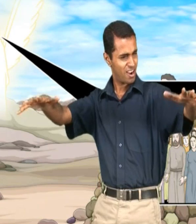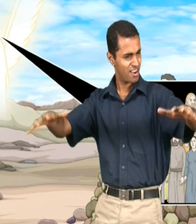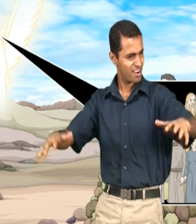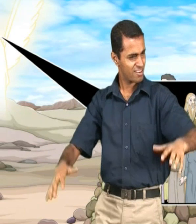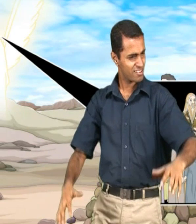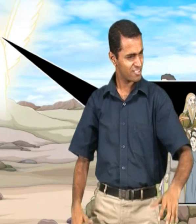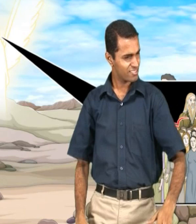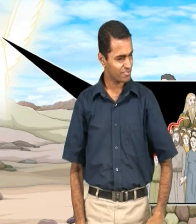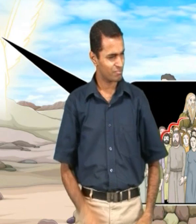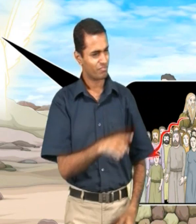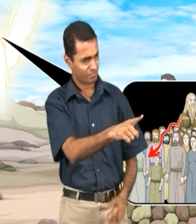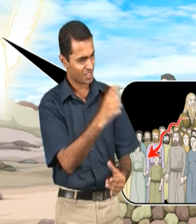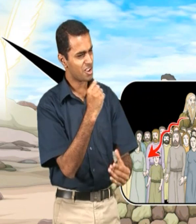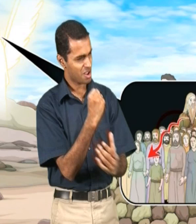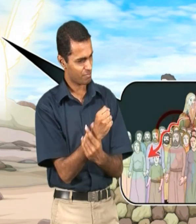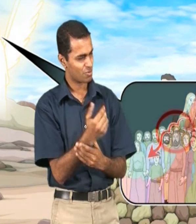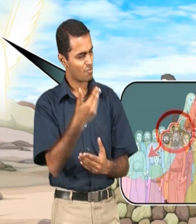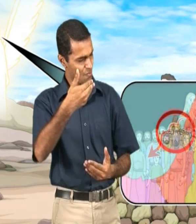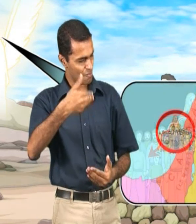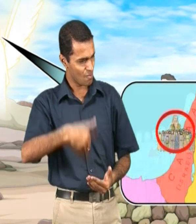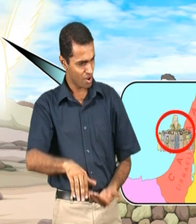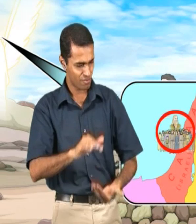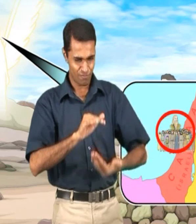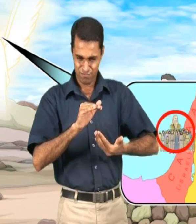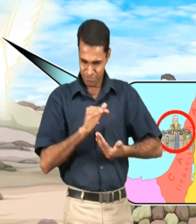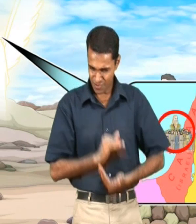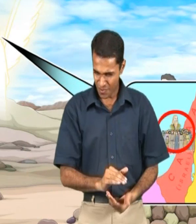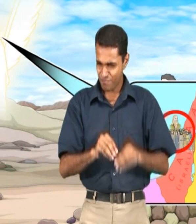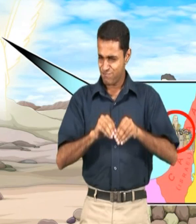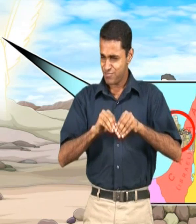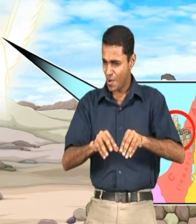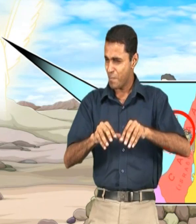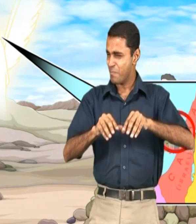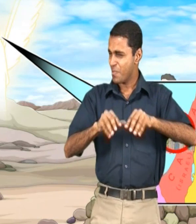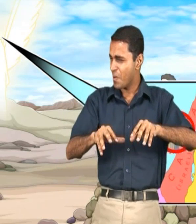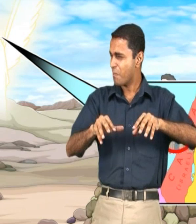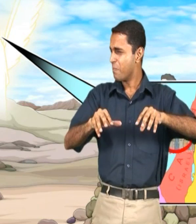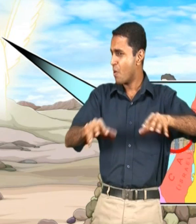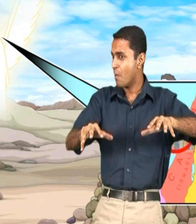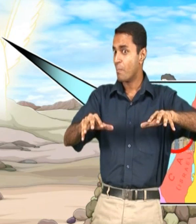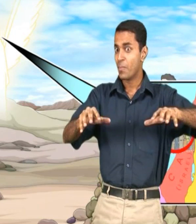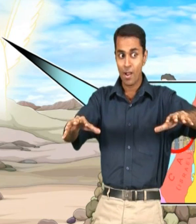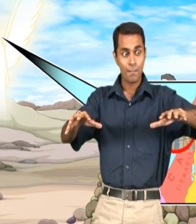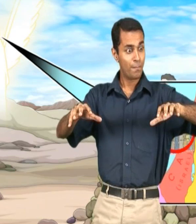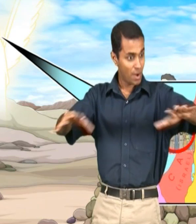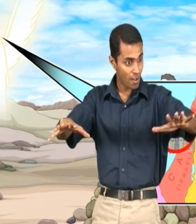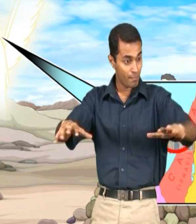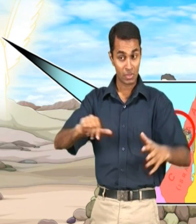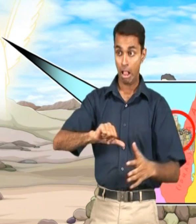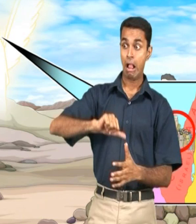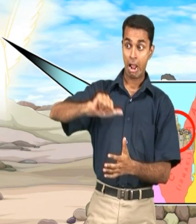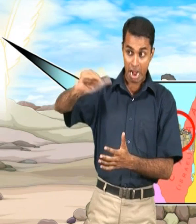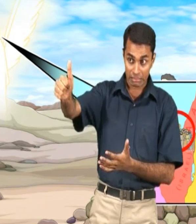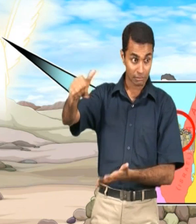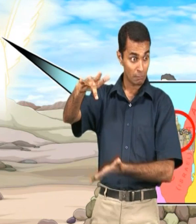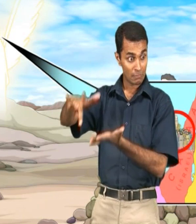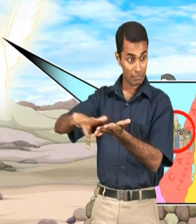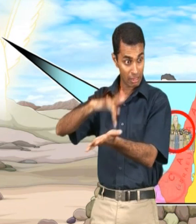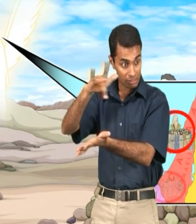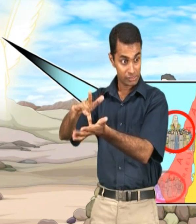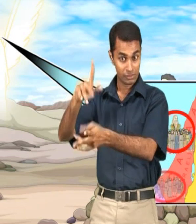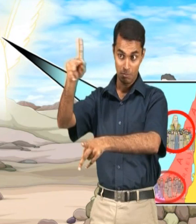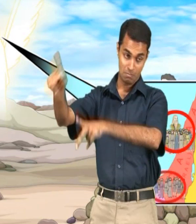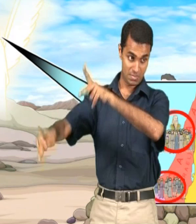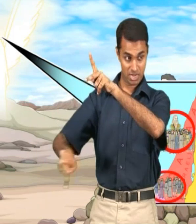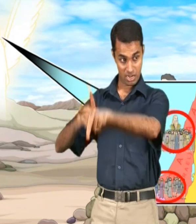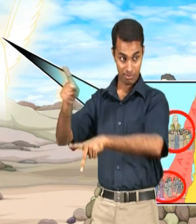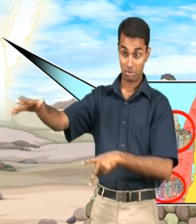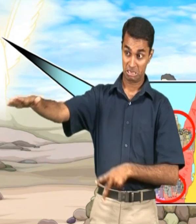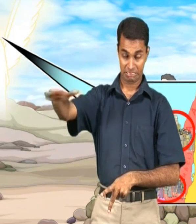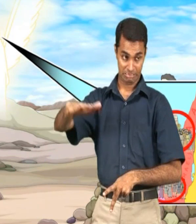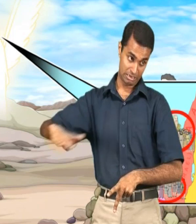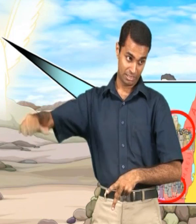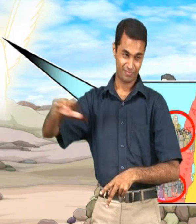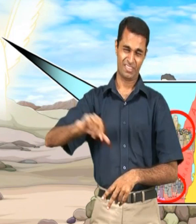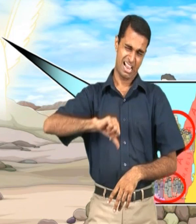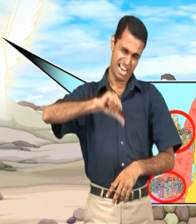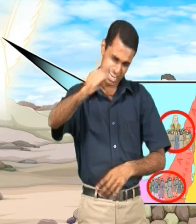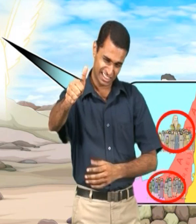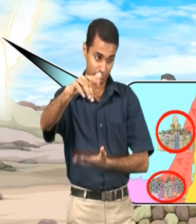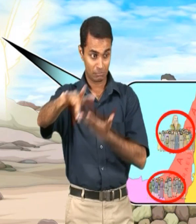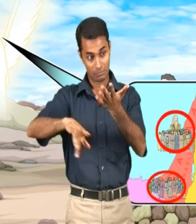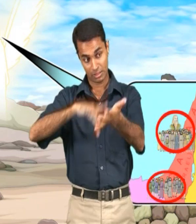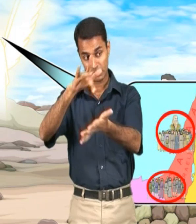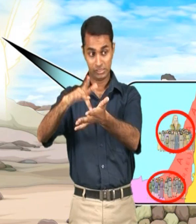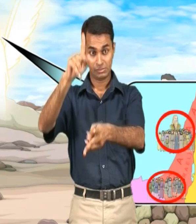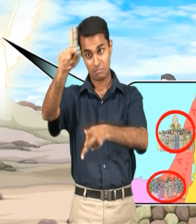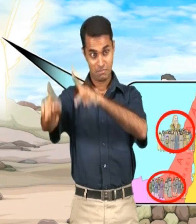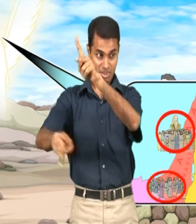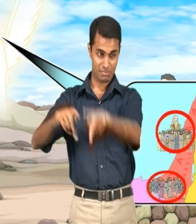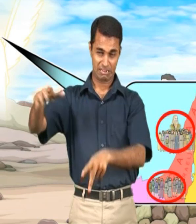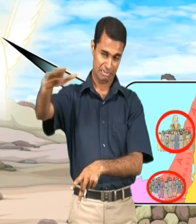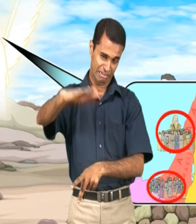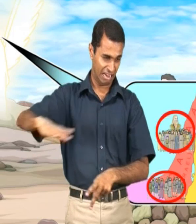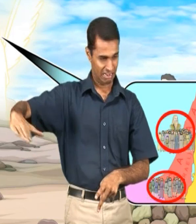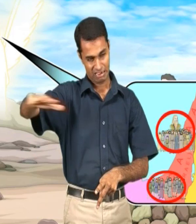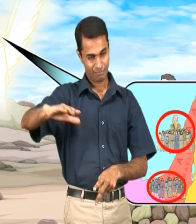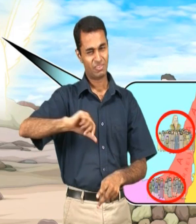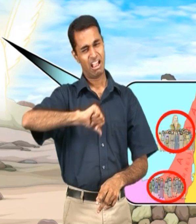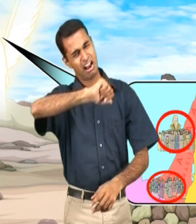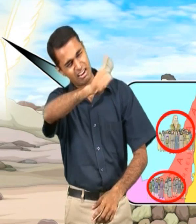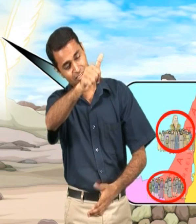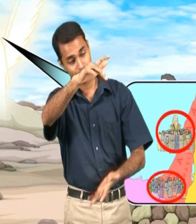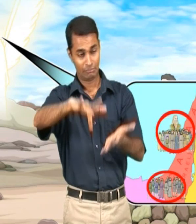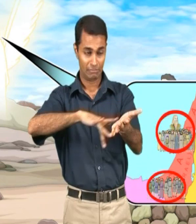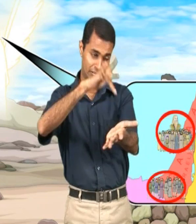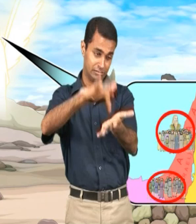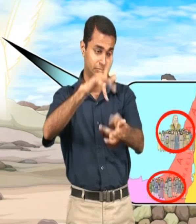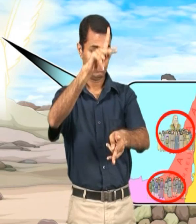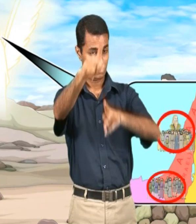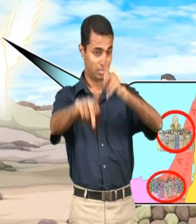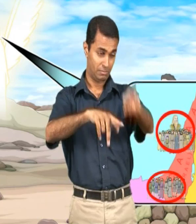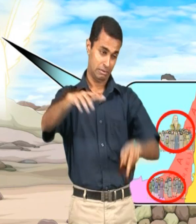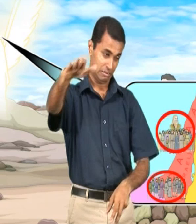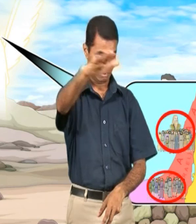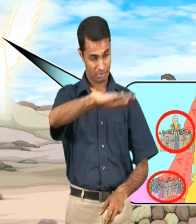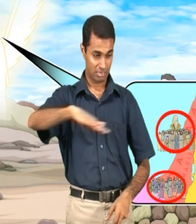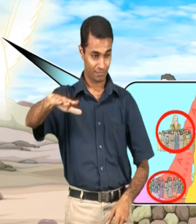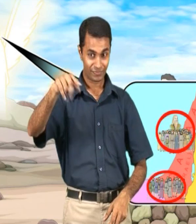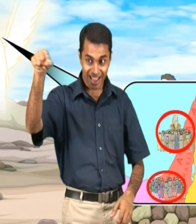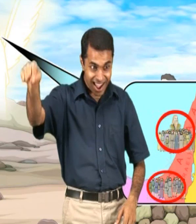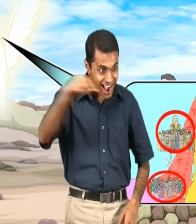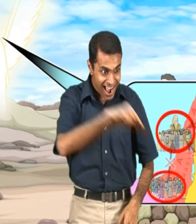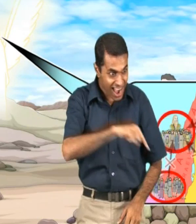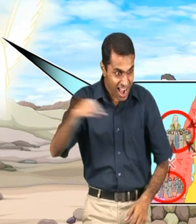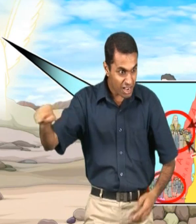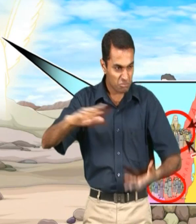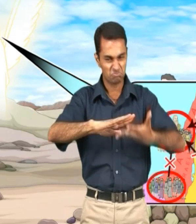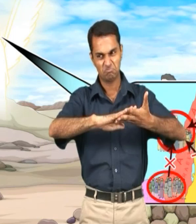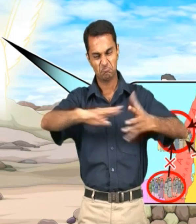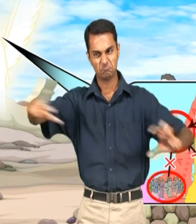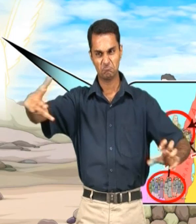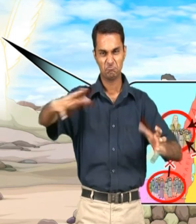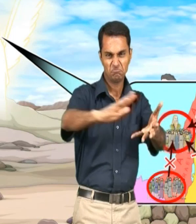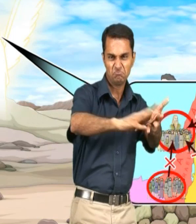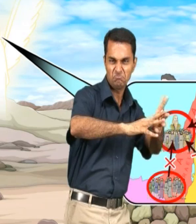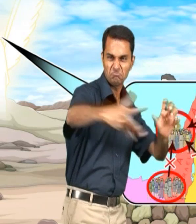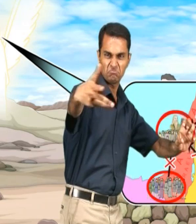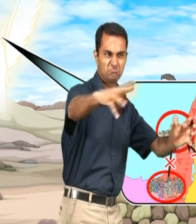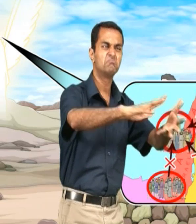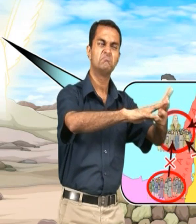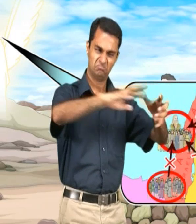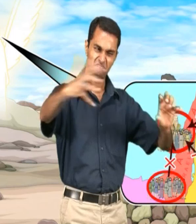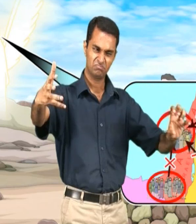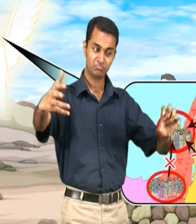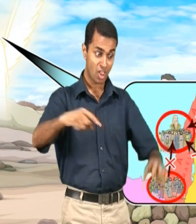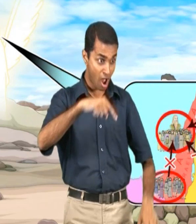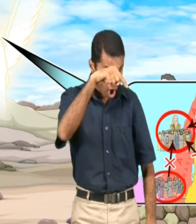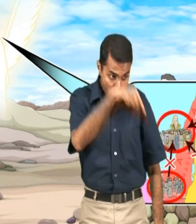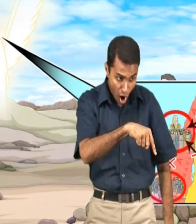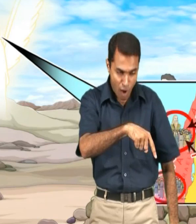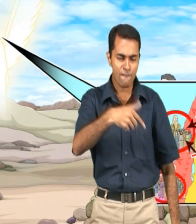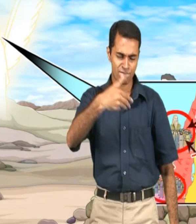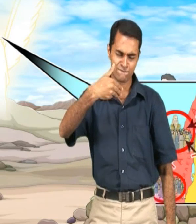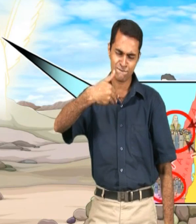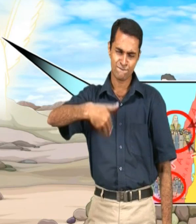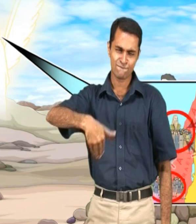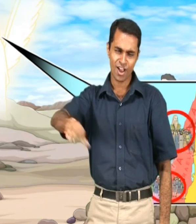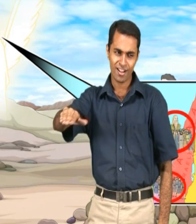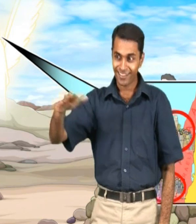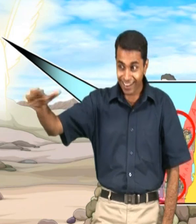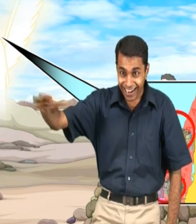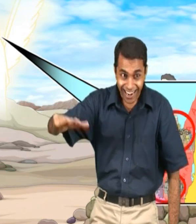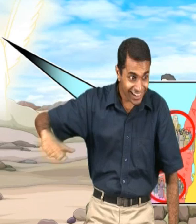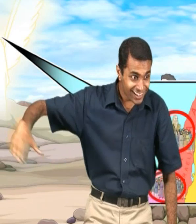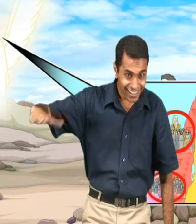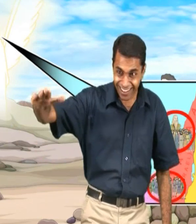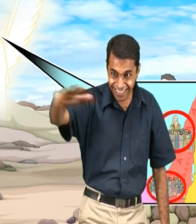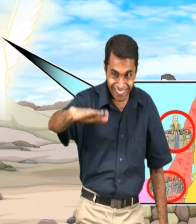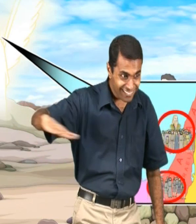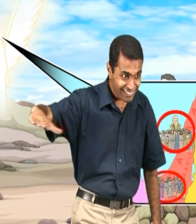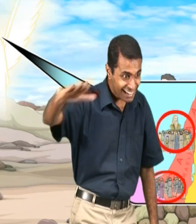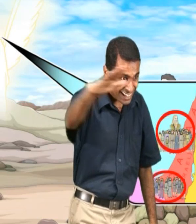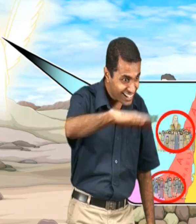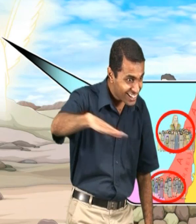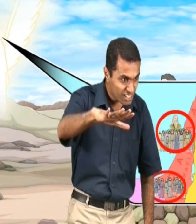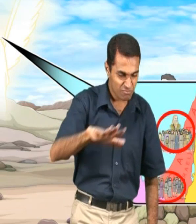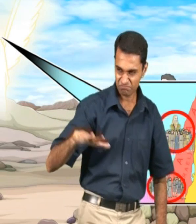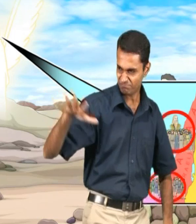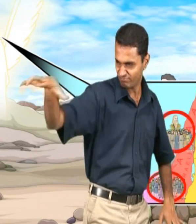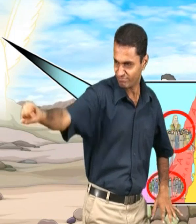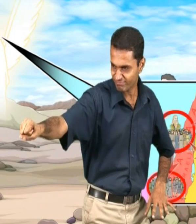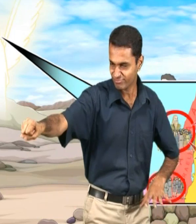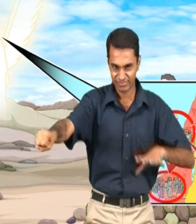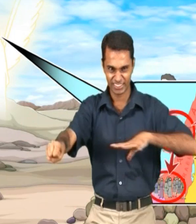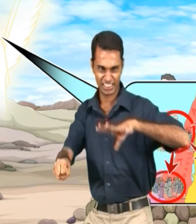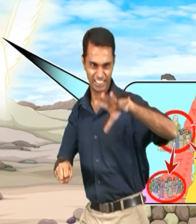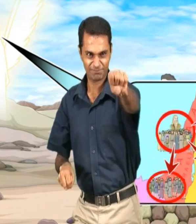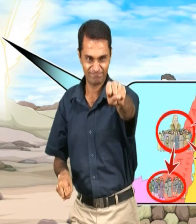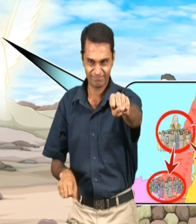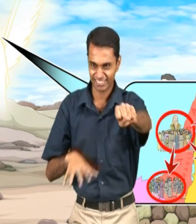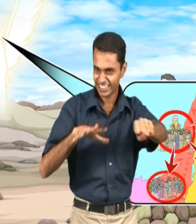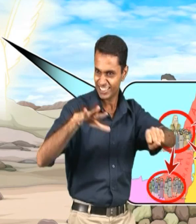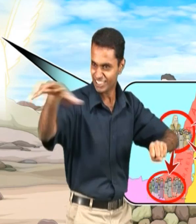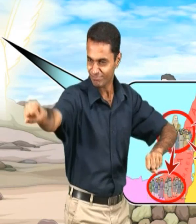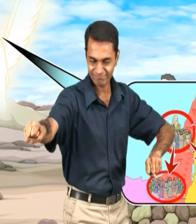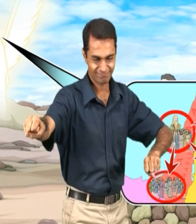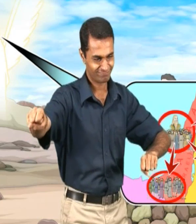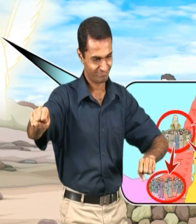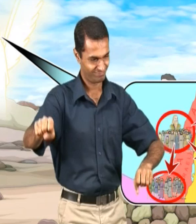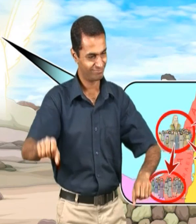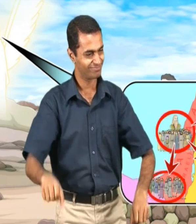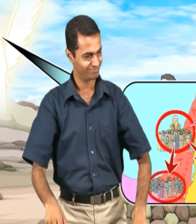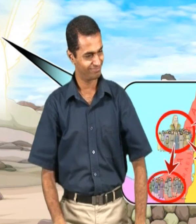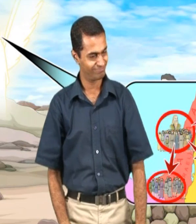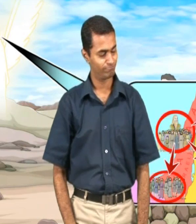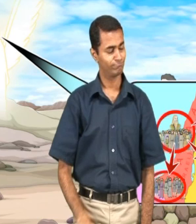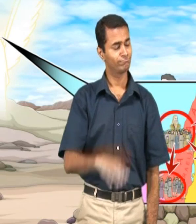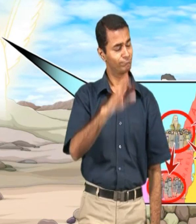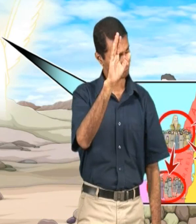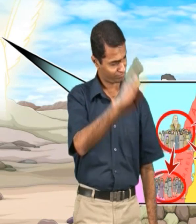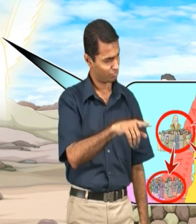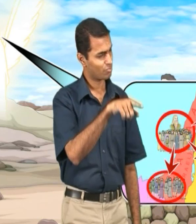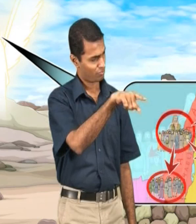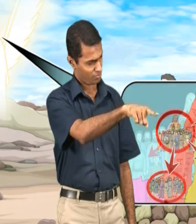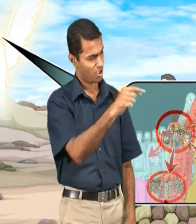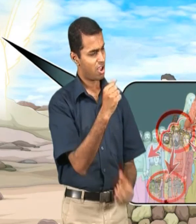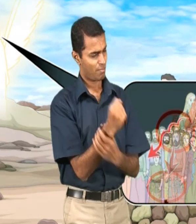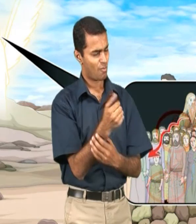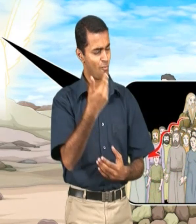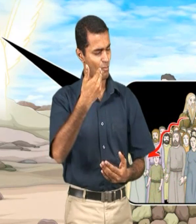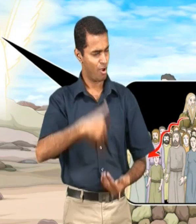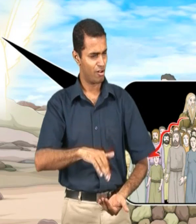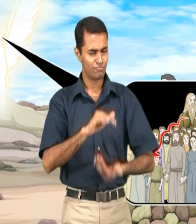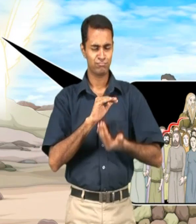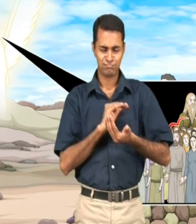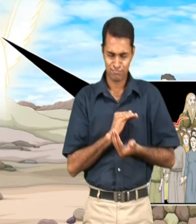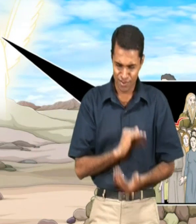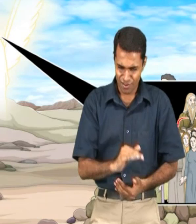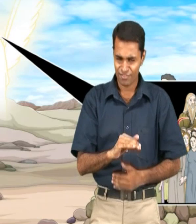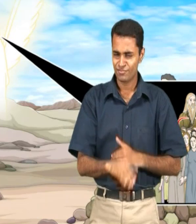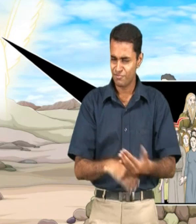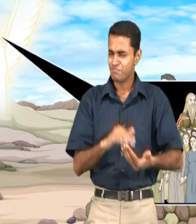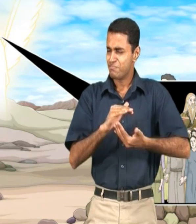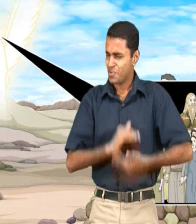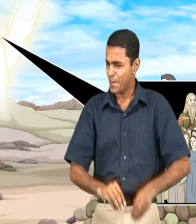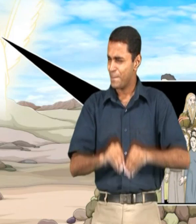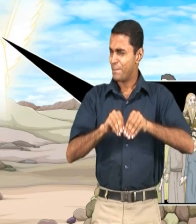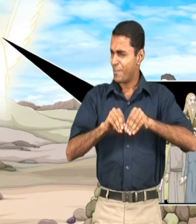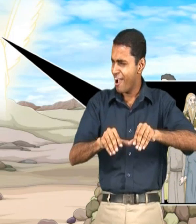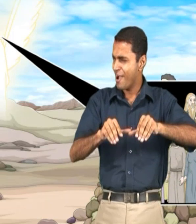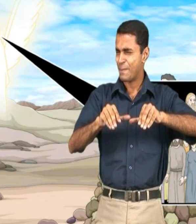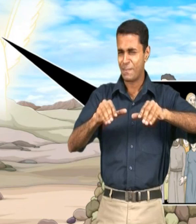Your descendants will possess the gates of their enemies.